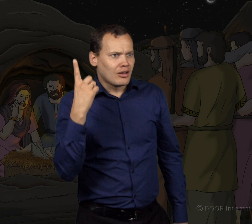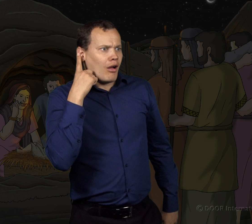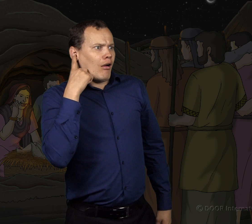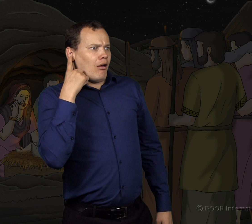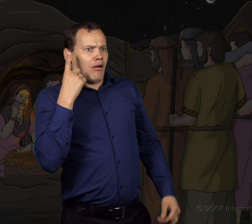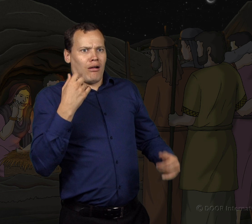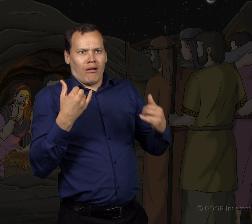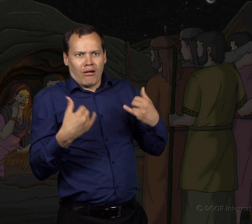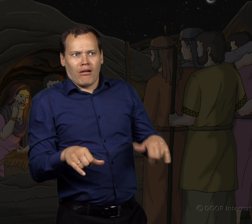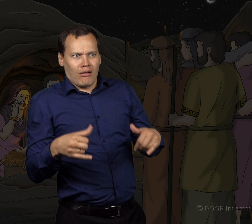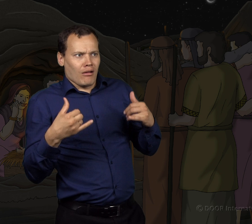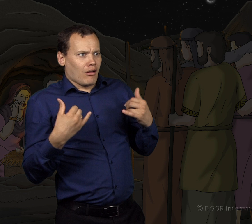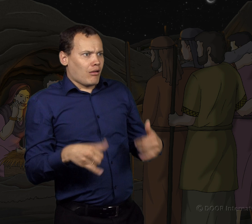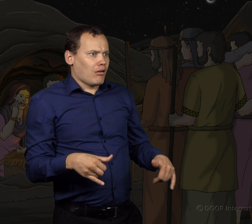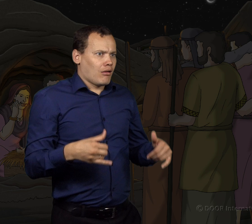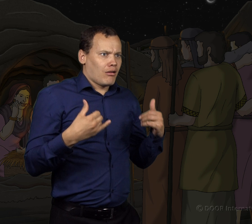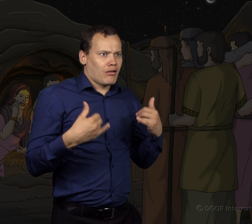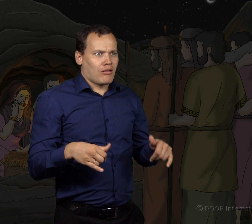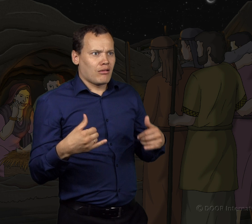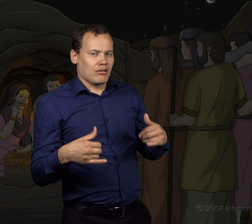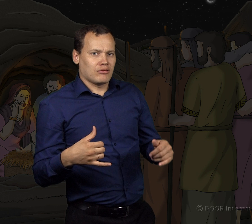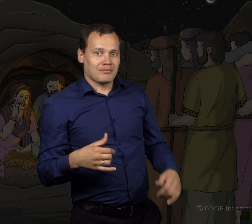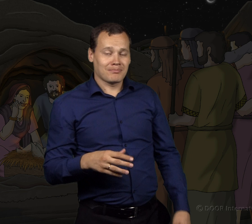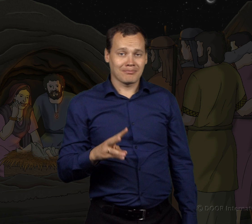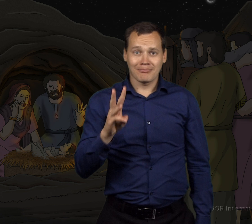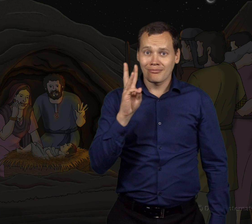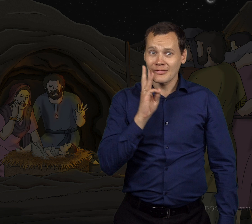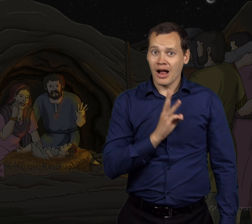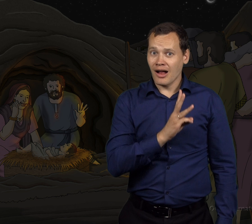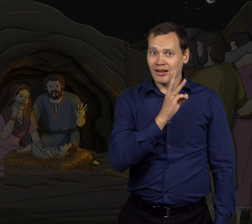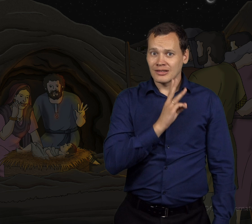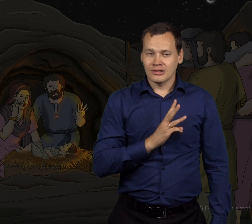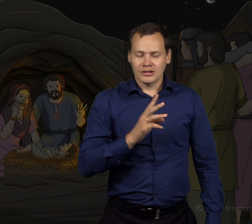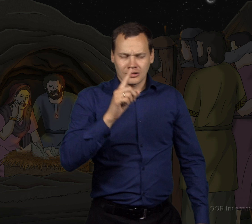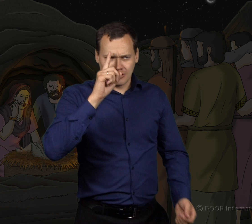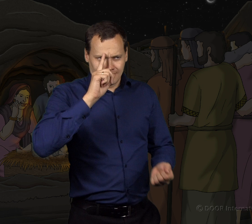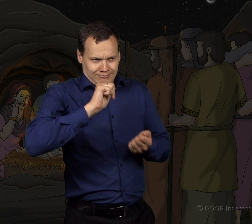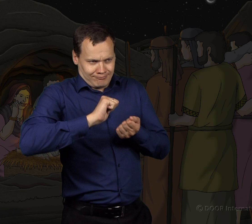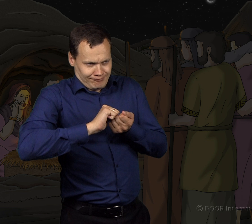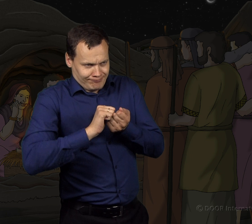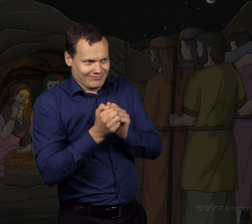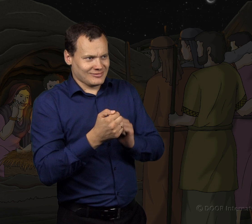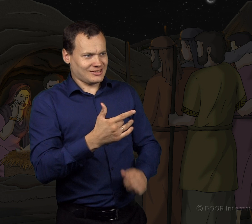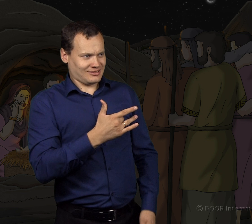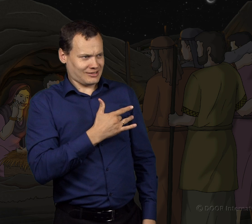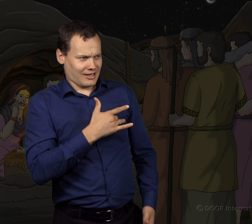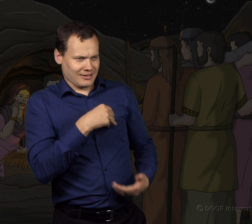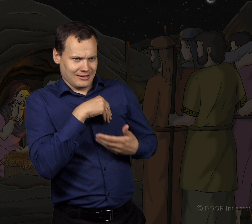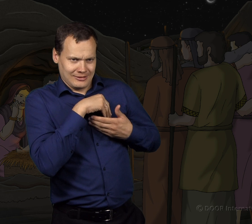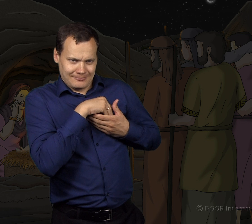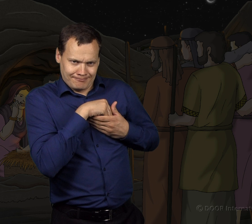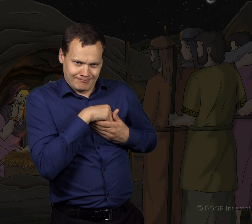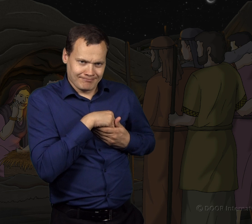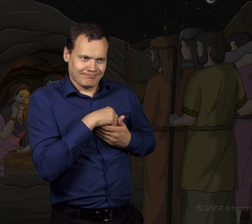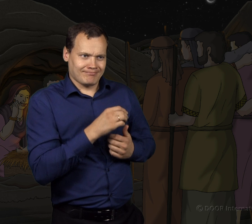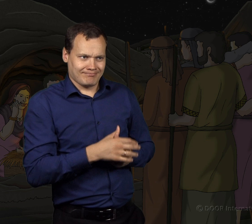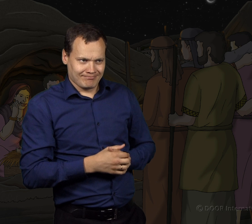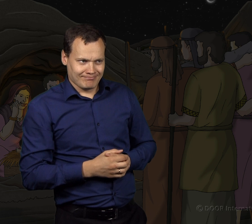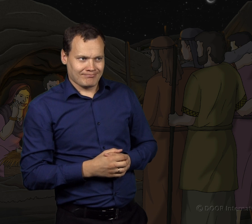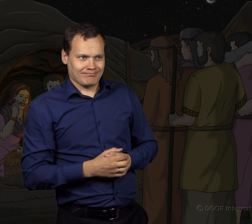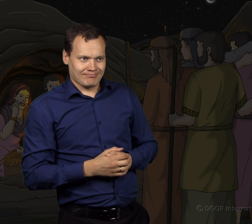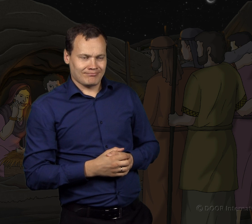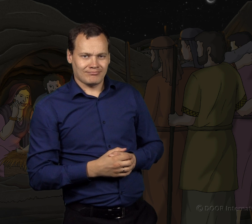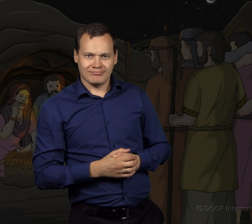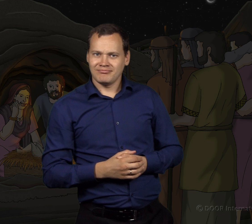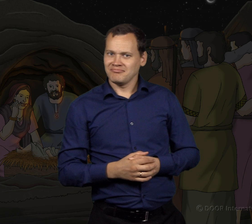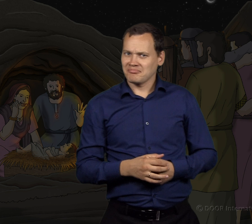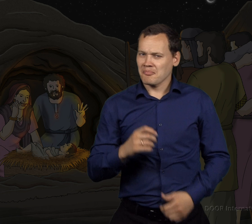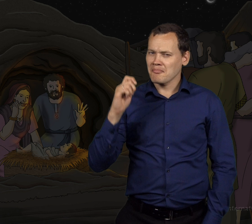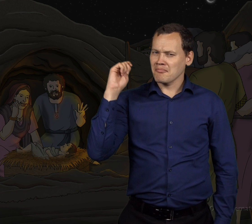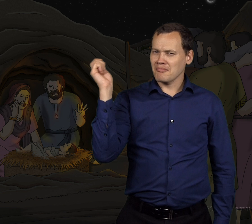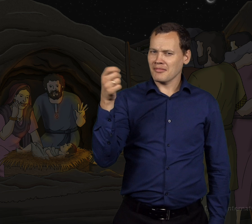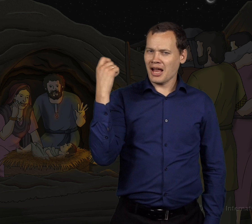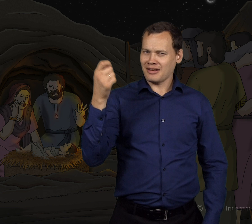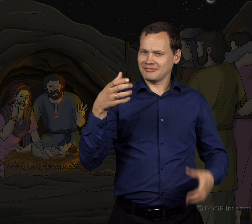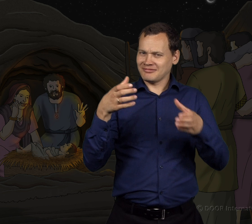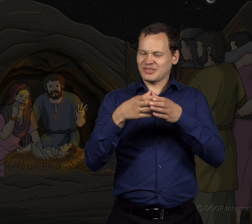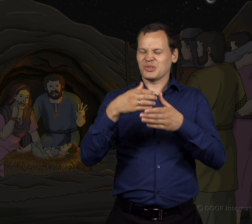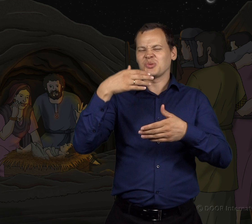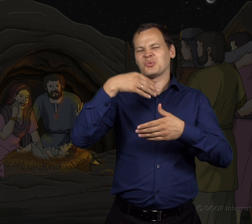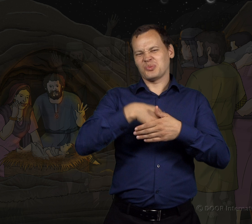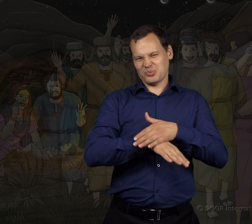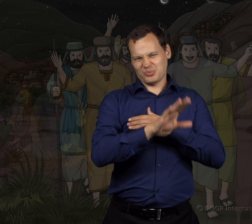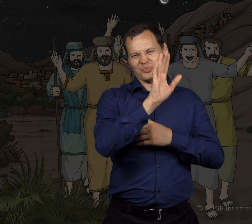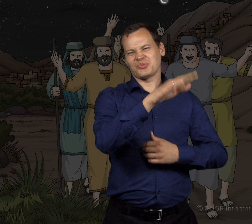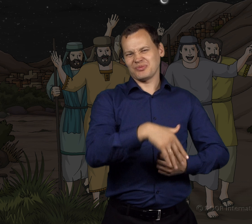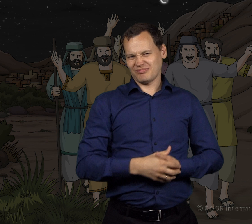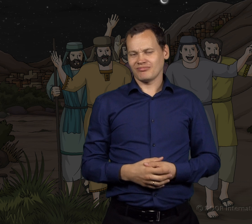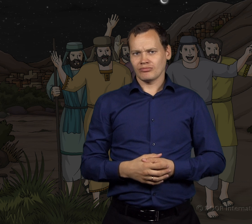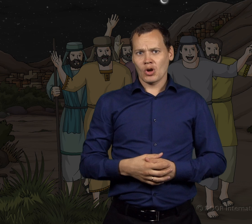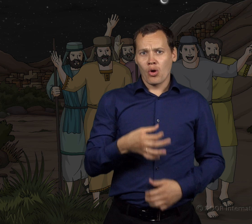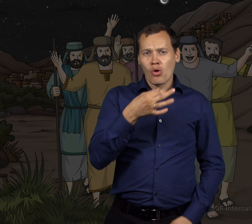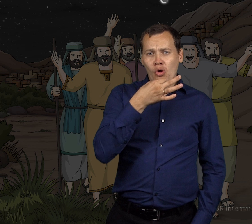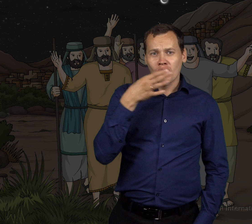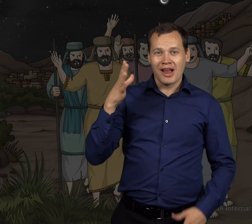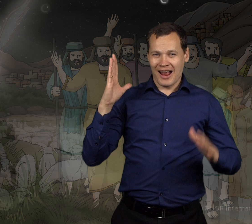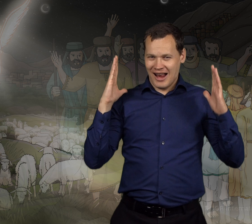But Mary treasured up all these things and pondered them in her heart.